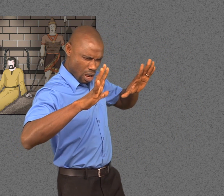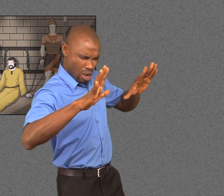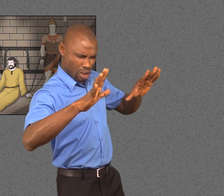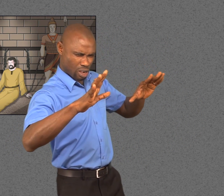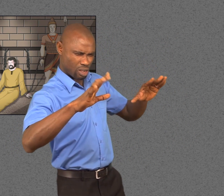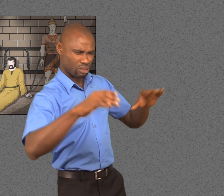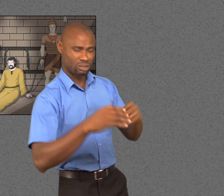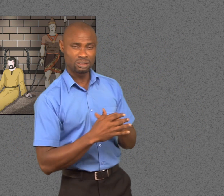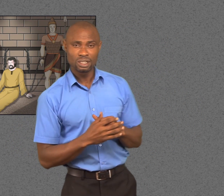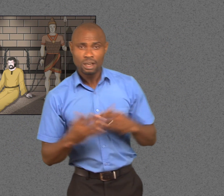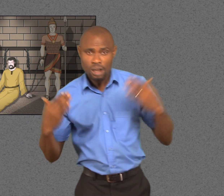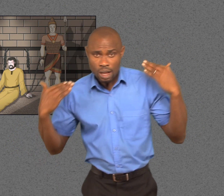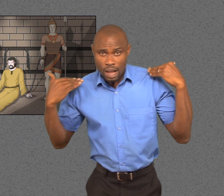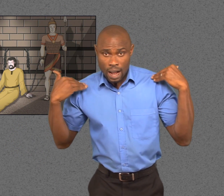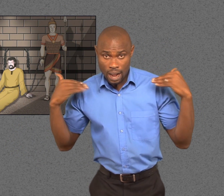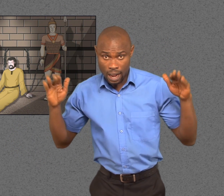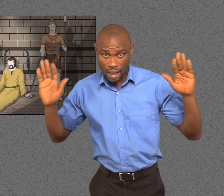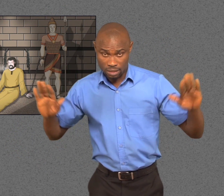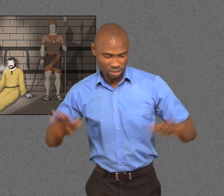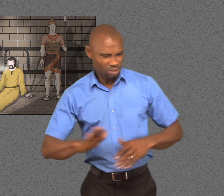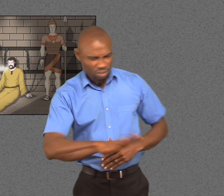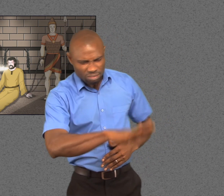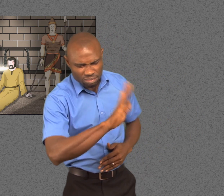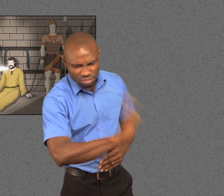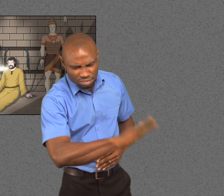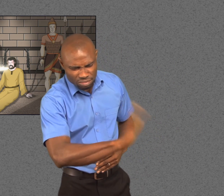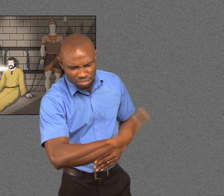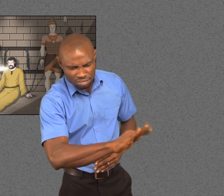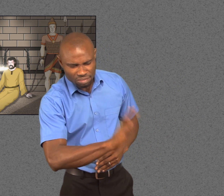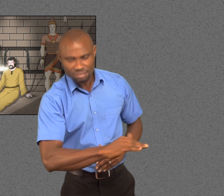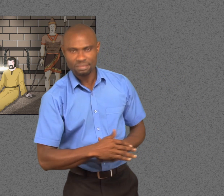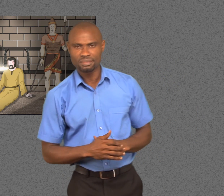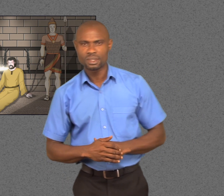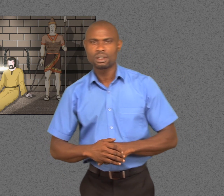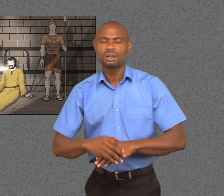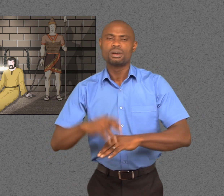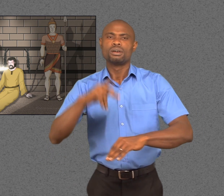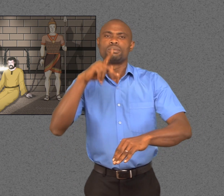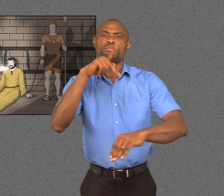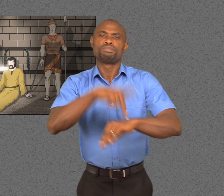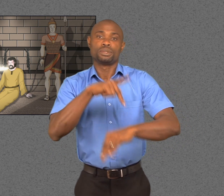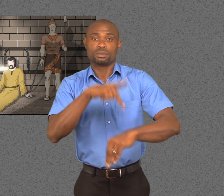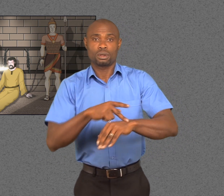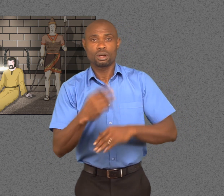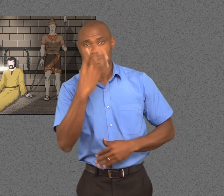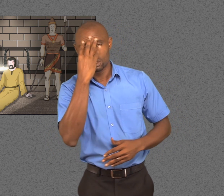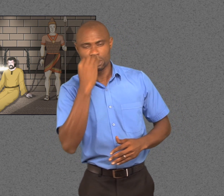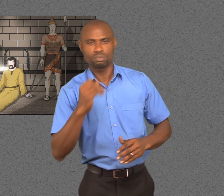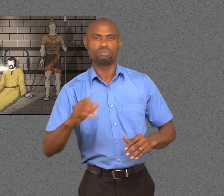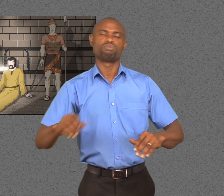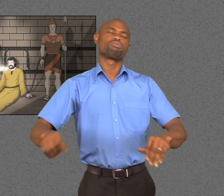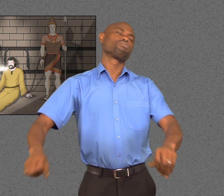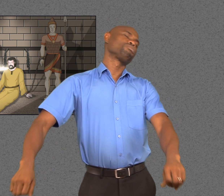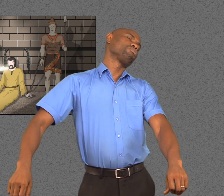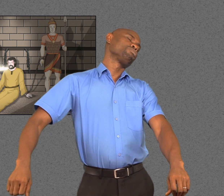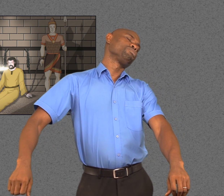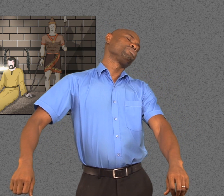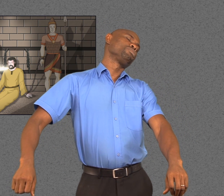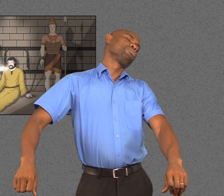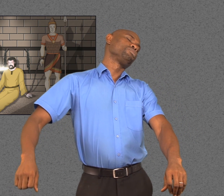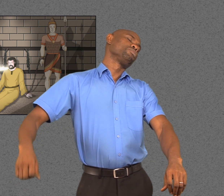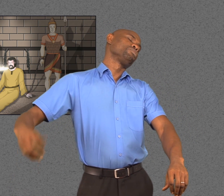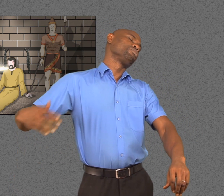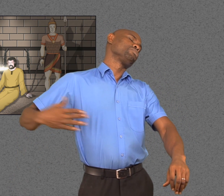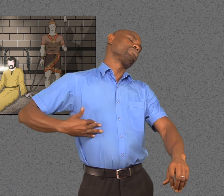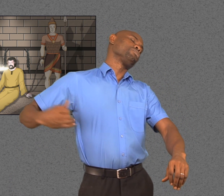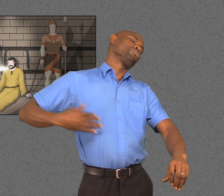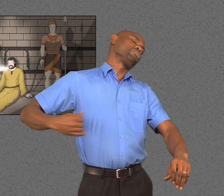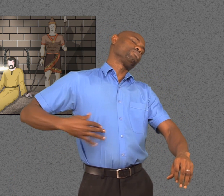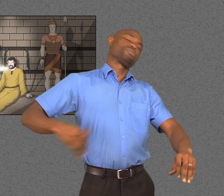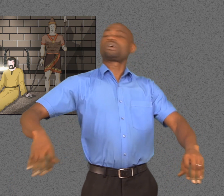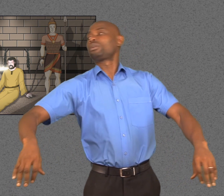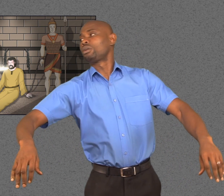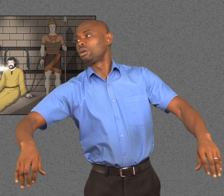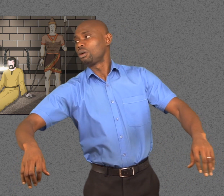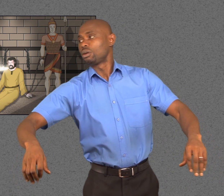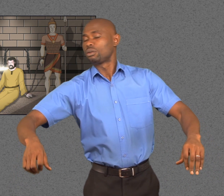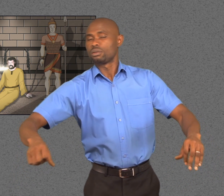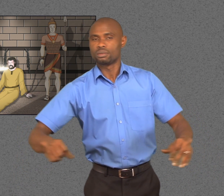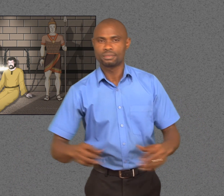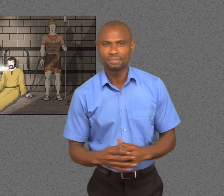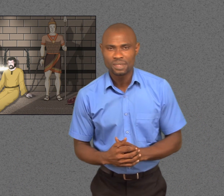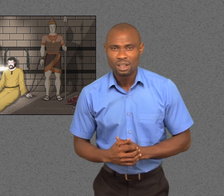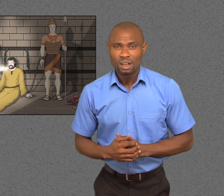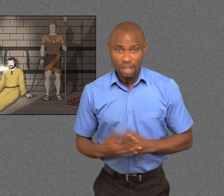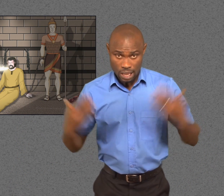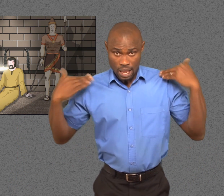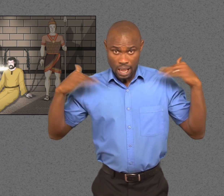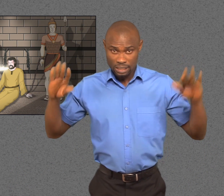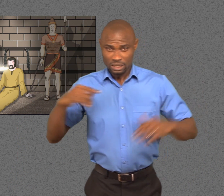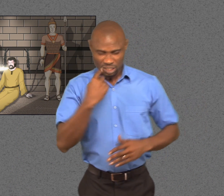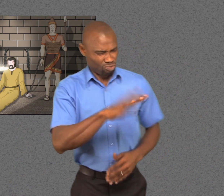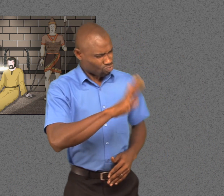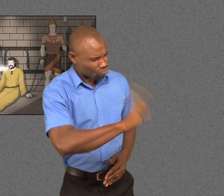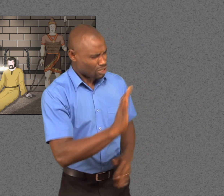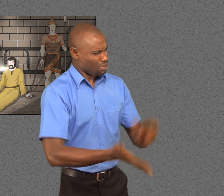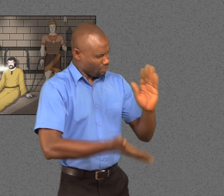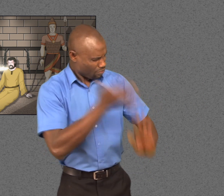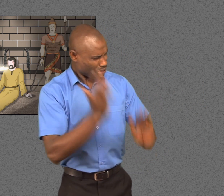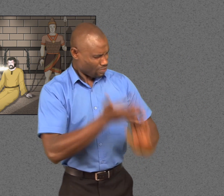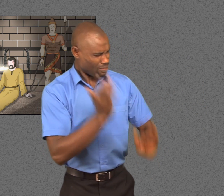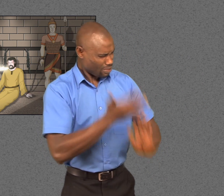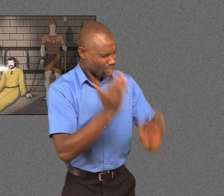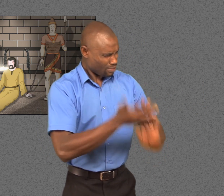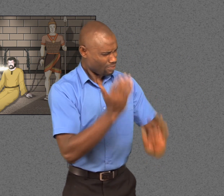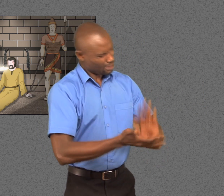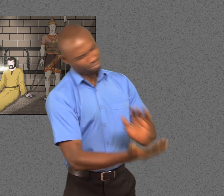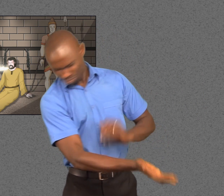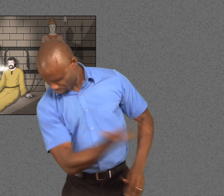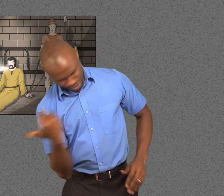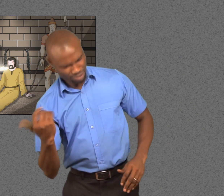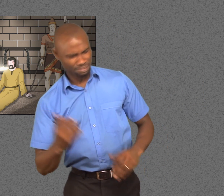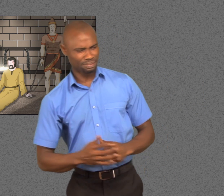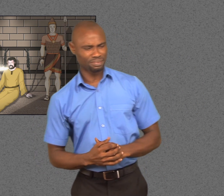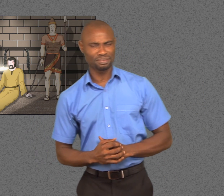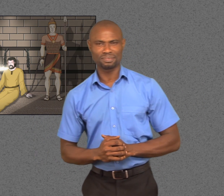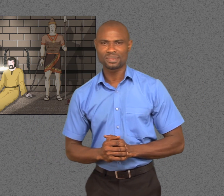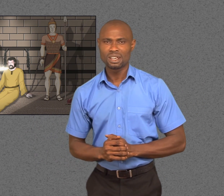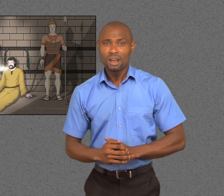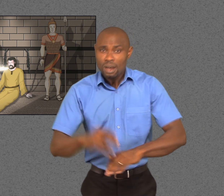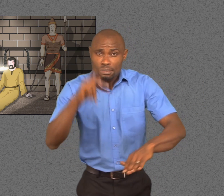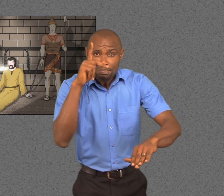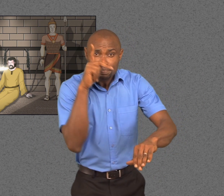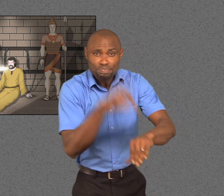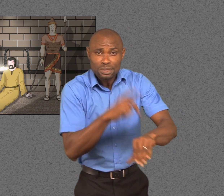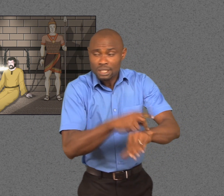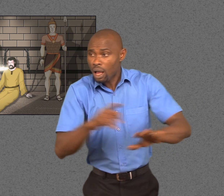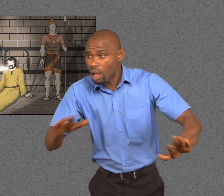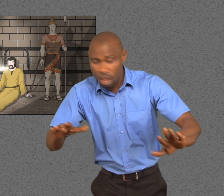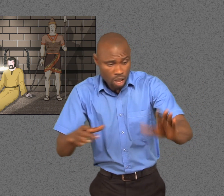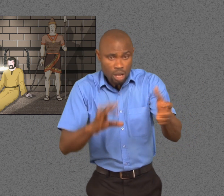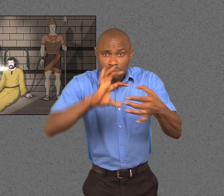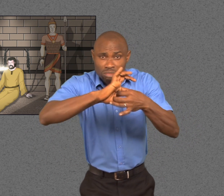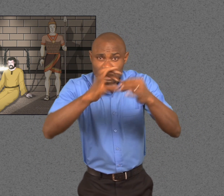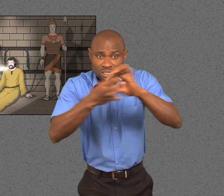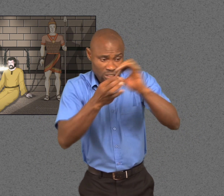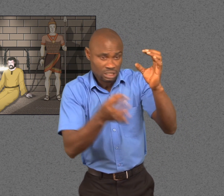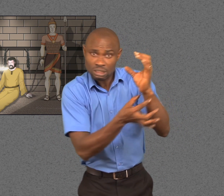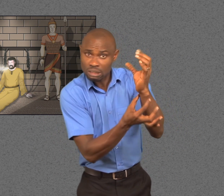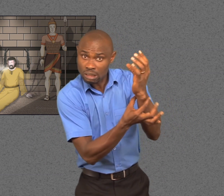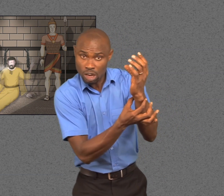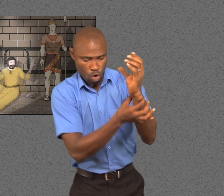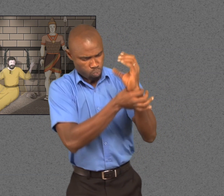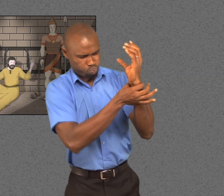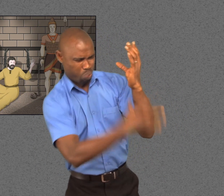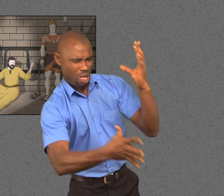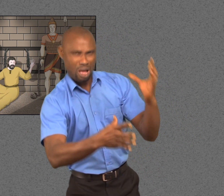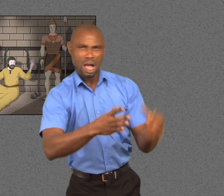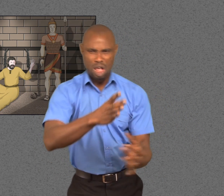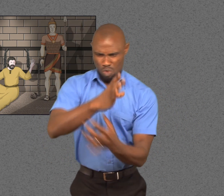He tapped Peter on the side and woke him up, saying, “Get up quickly.”